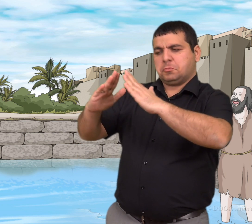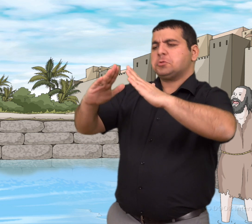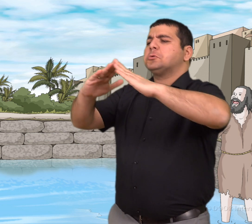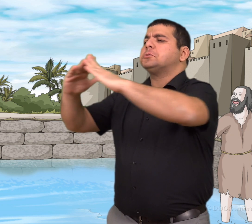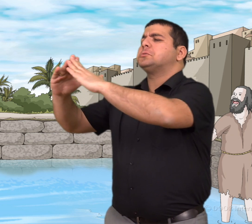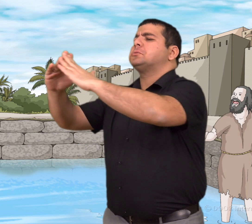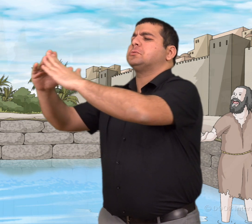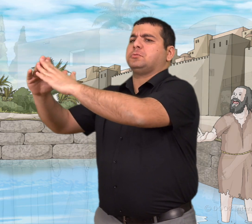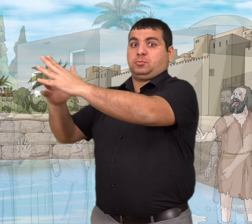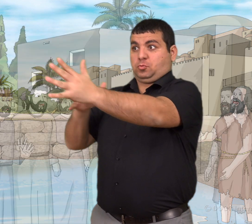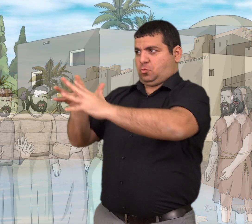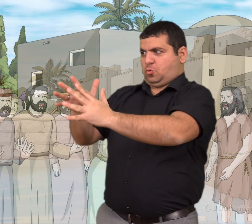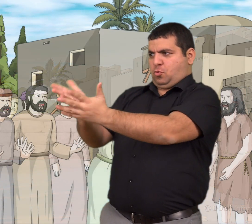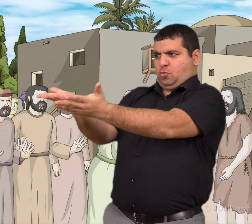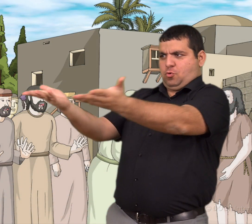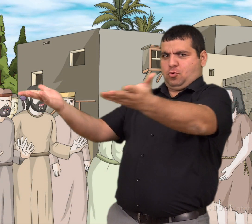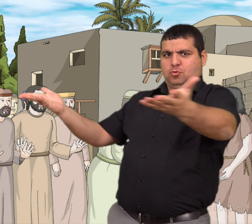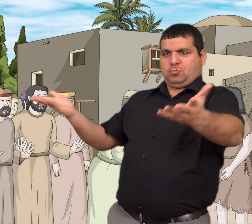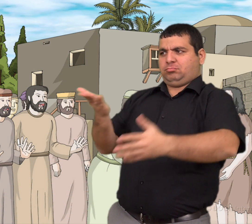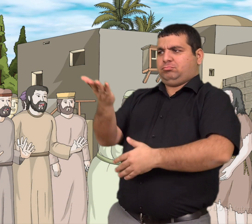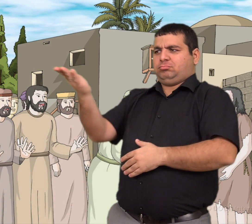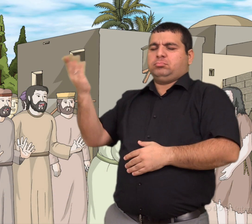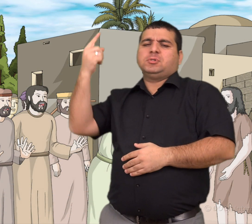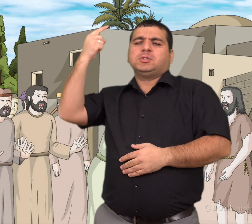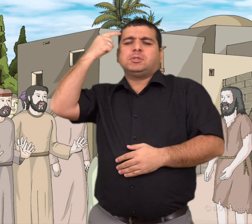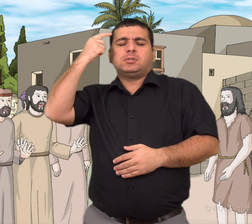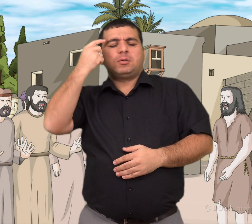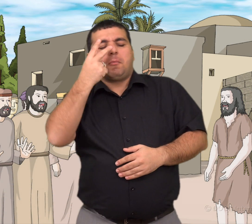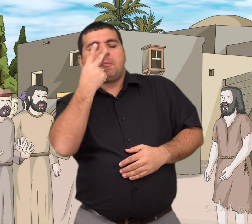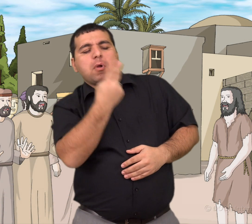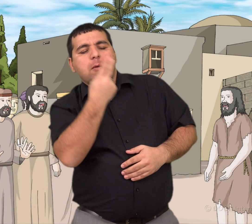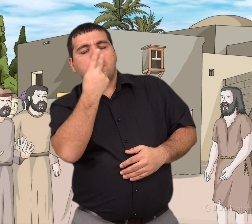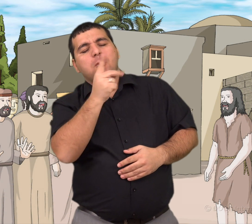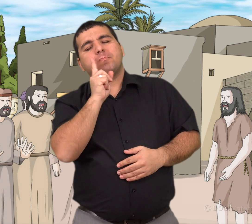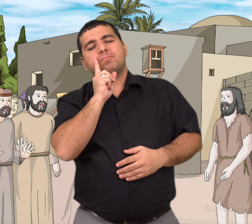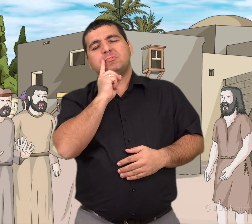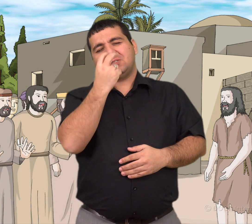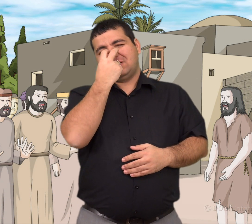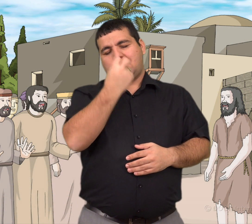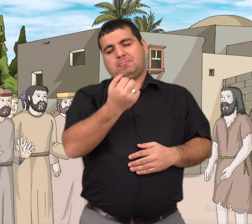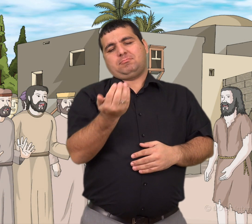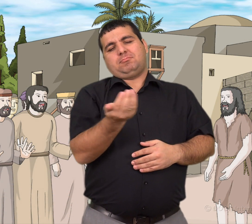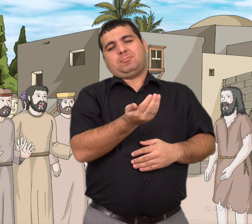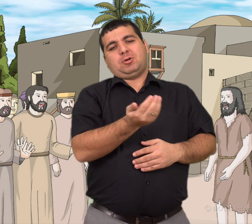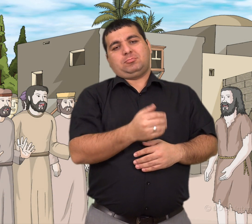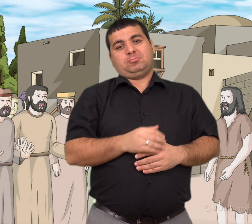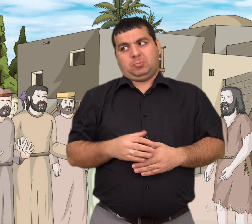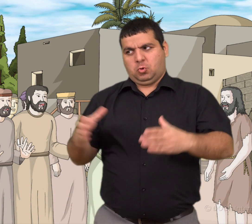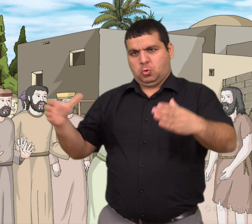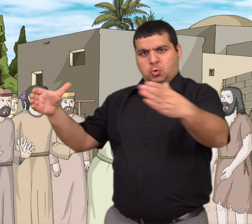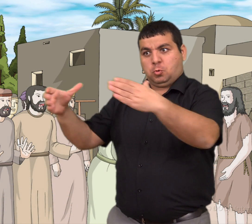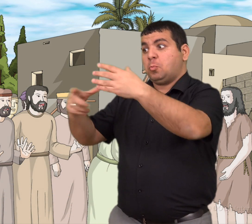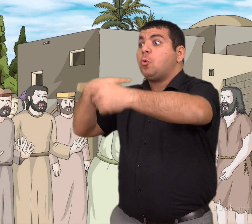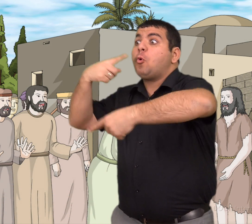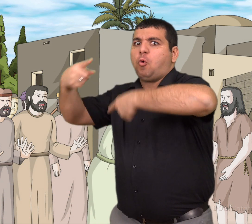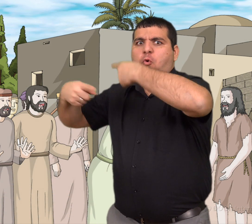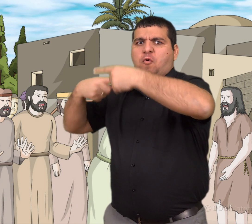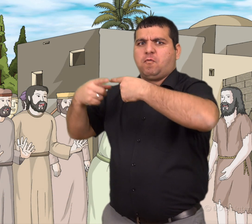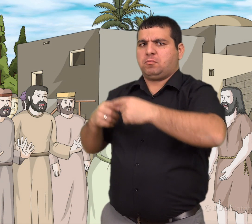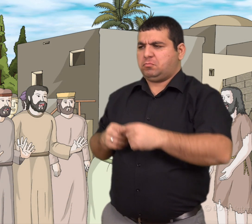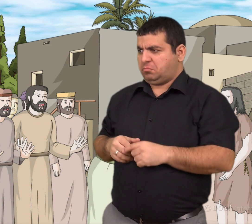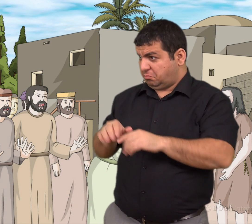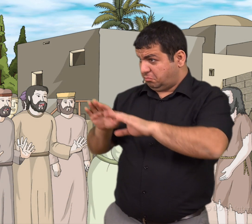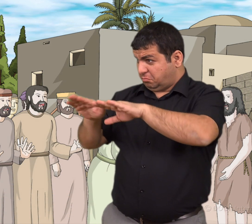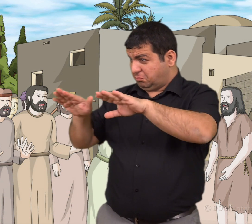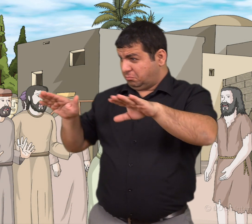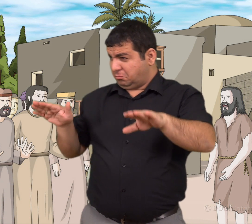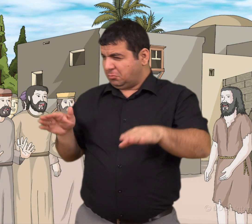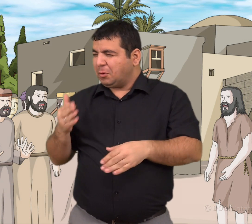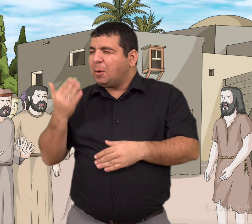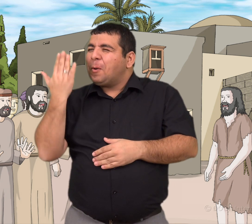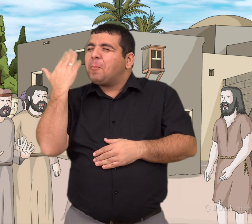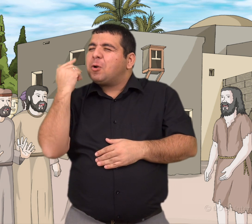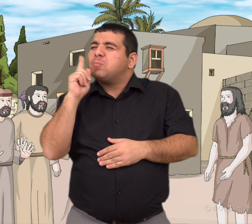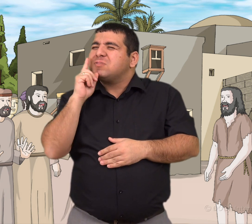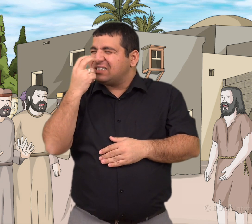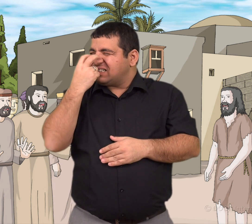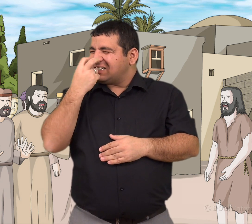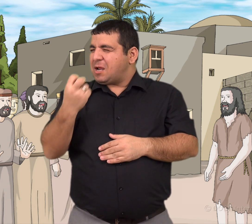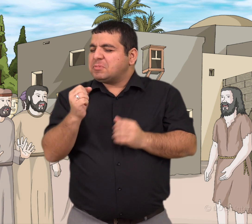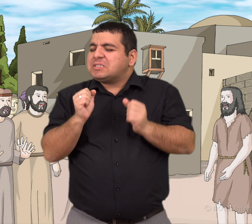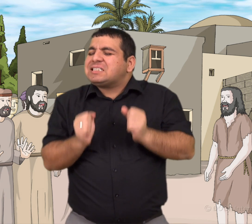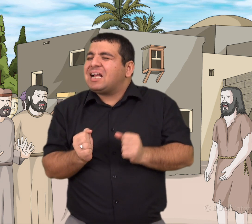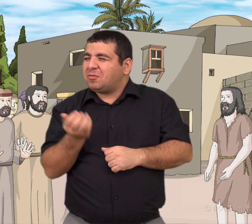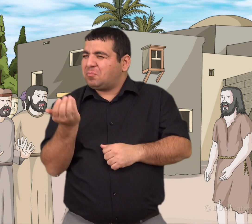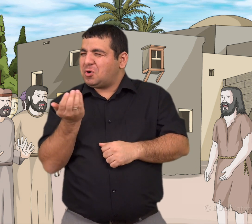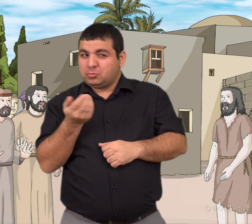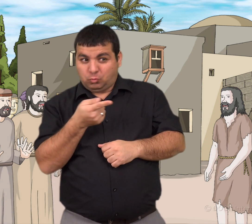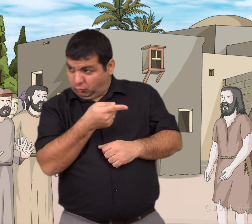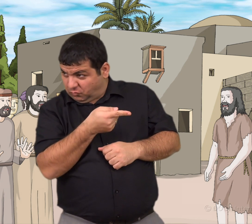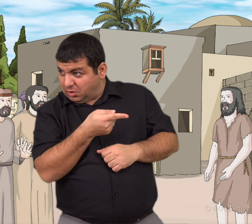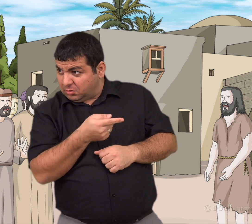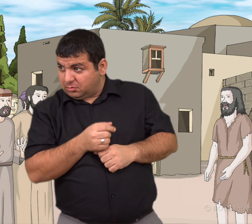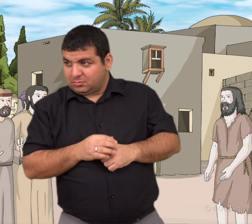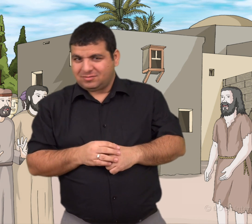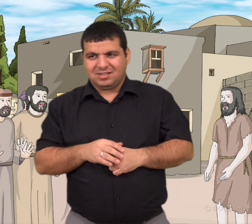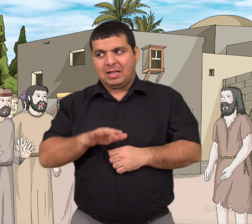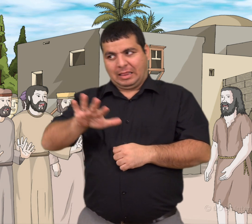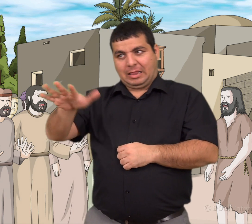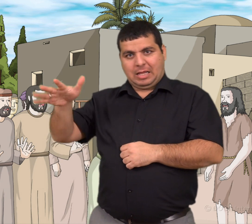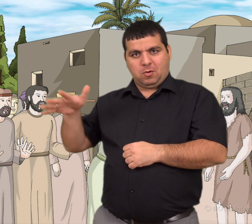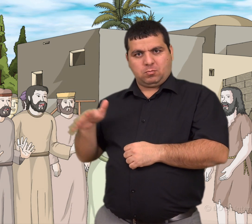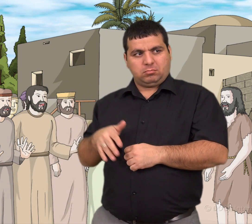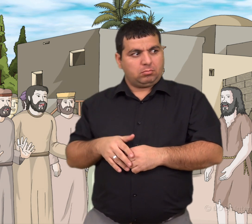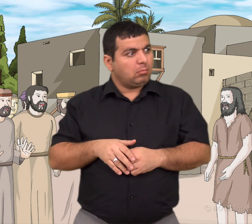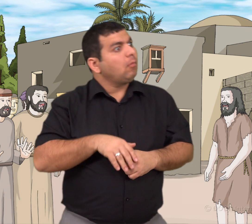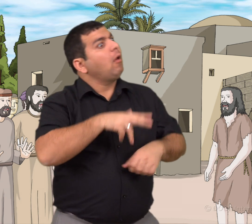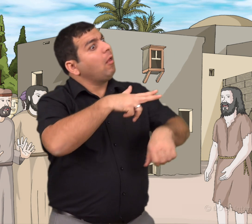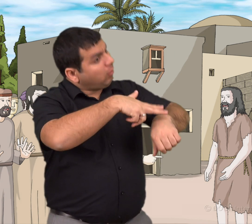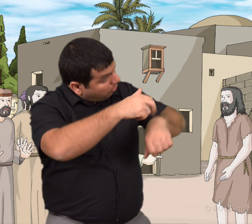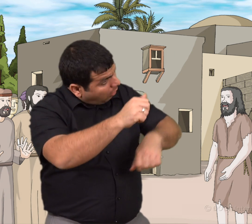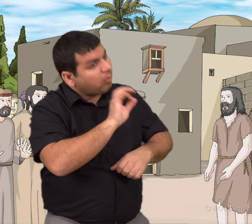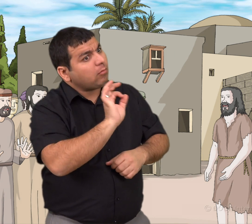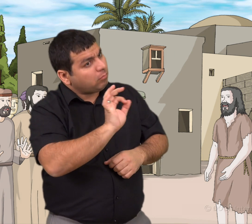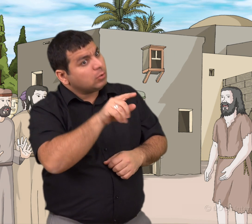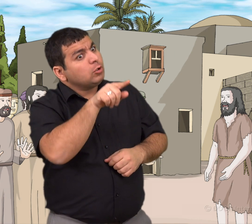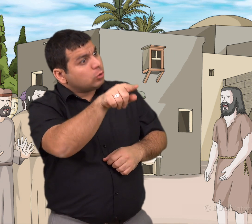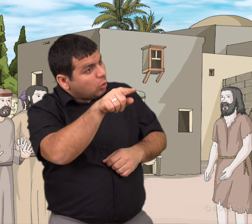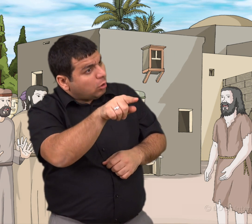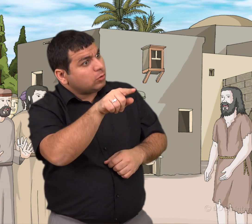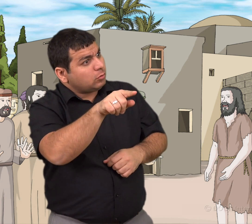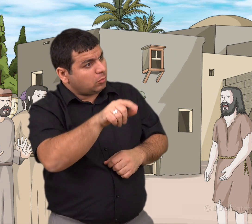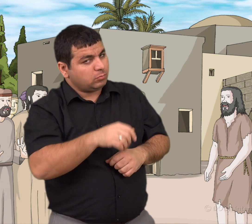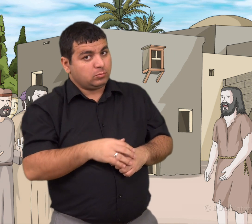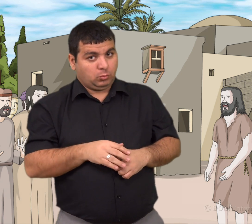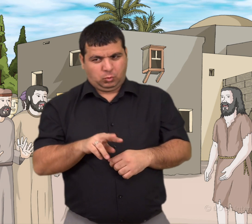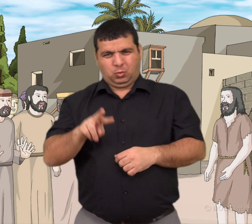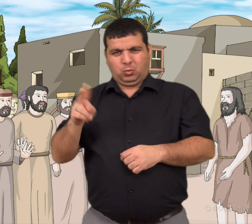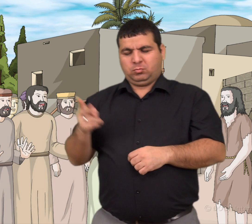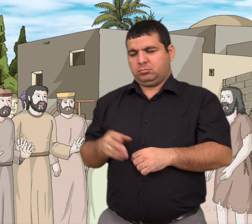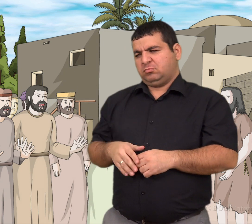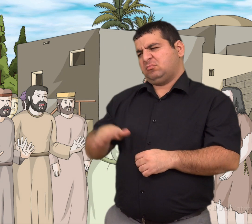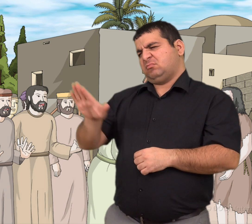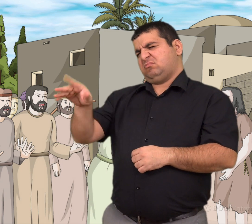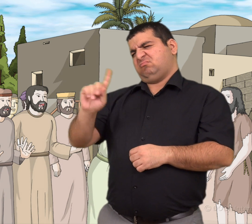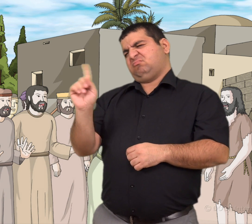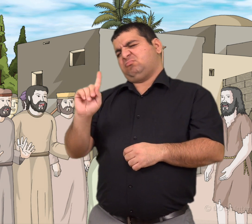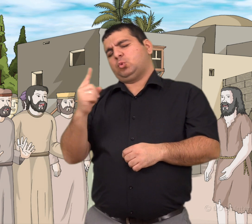At this, his neighbors and those who had formerly seen him begging began to ask, “Isn’t this the man who used to sit and beg?”